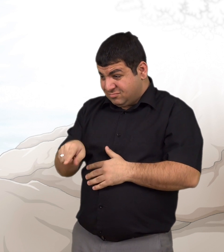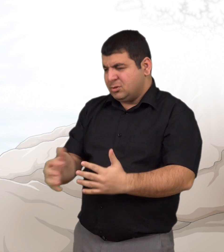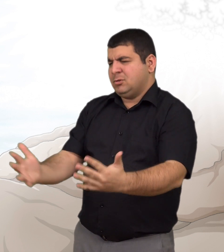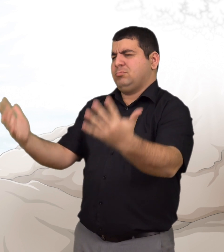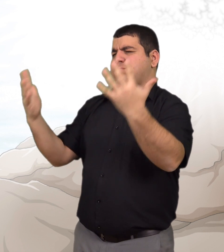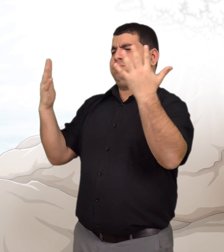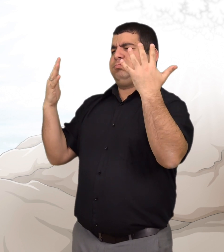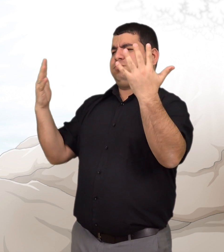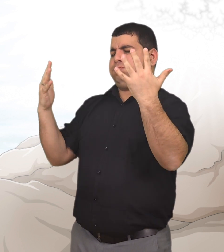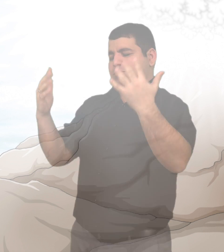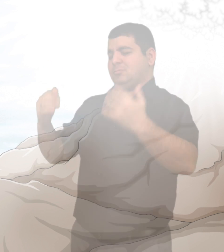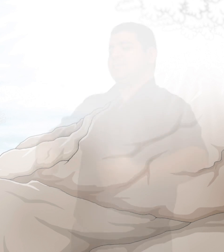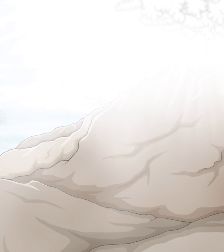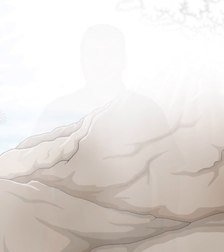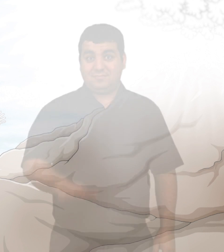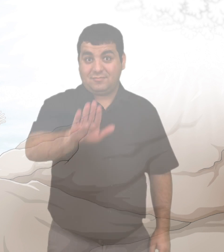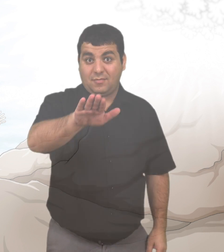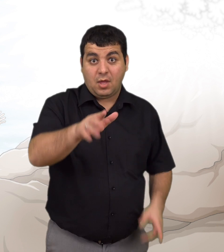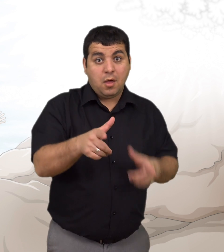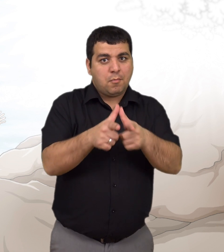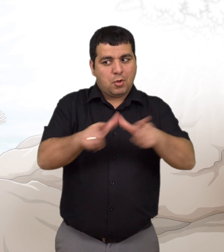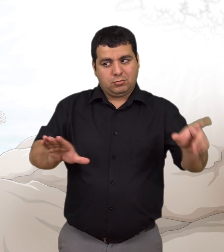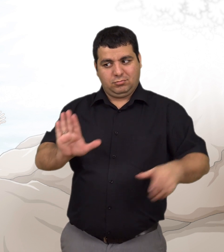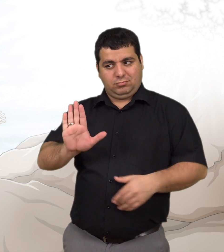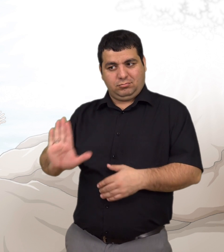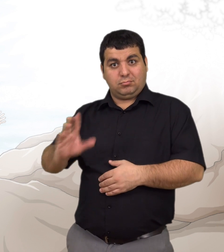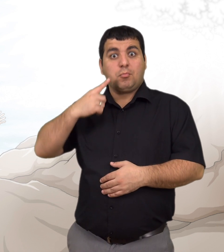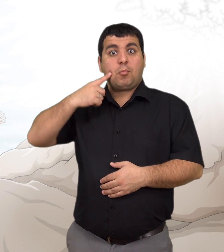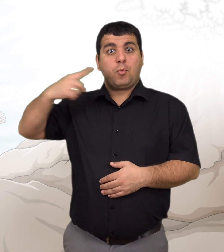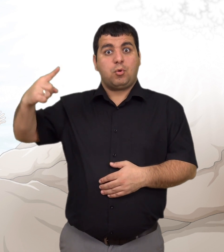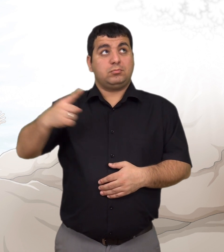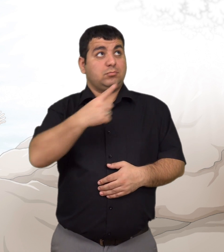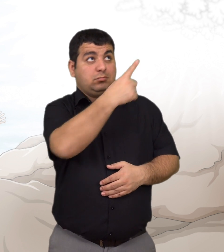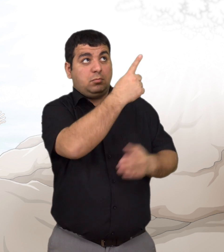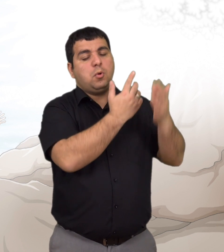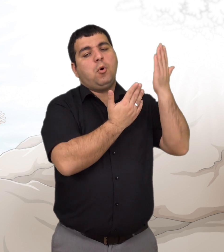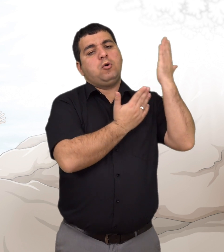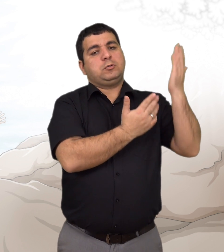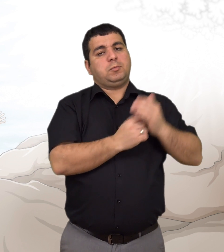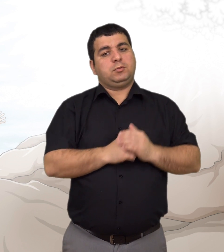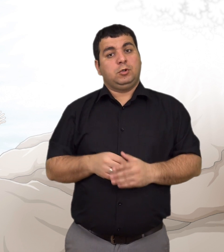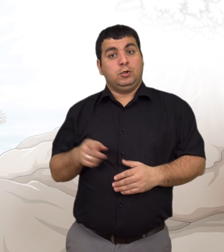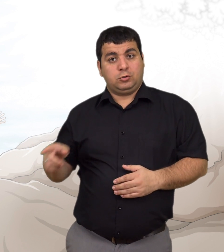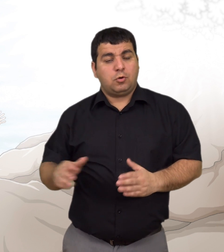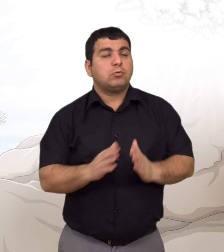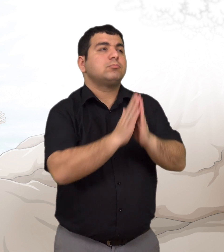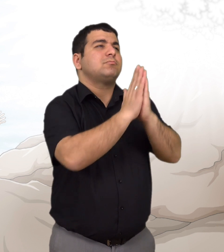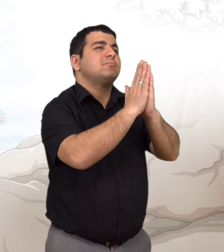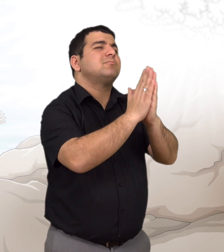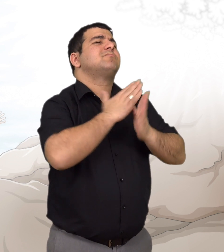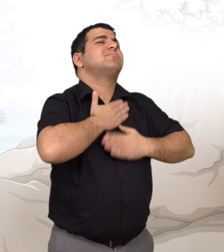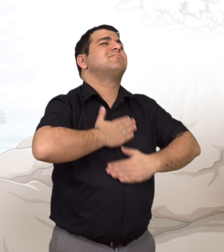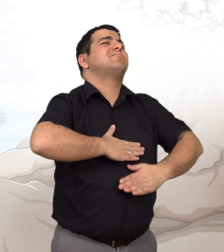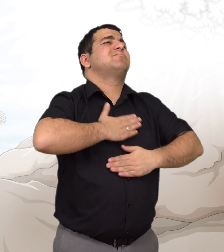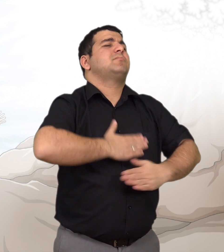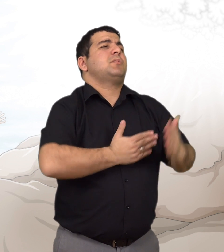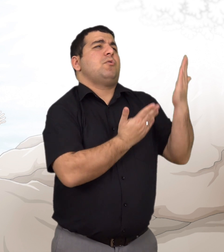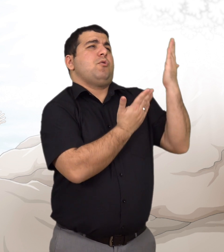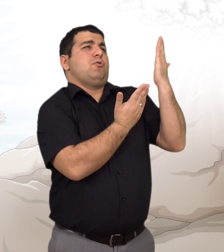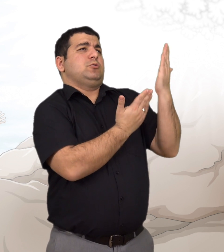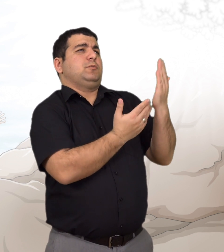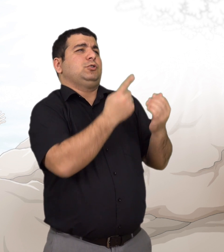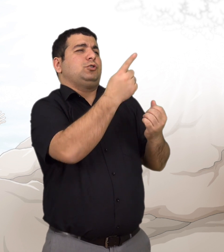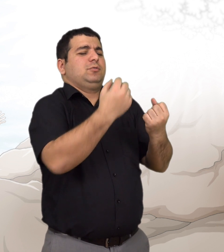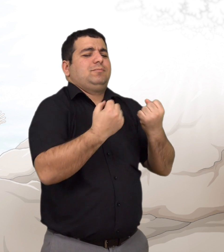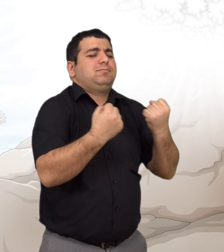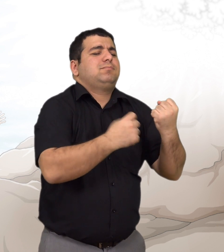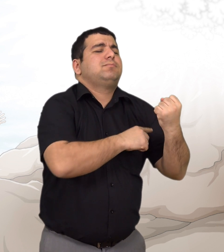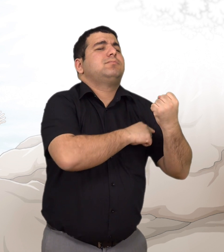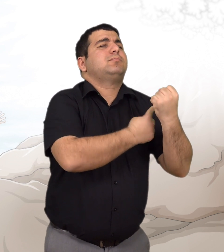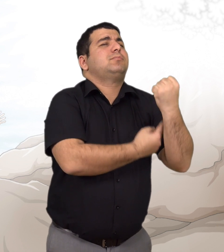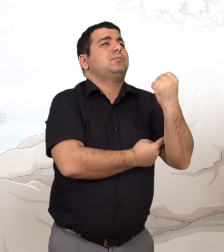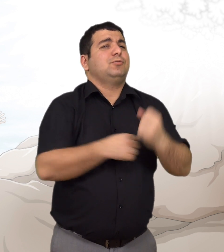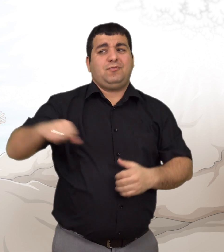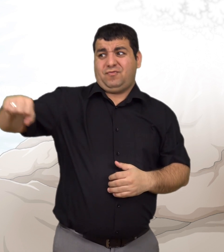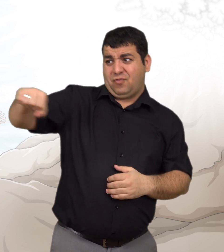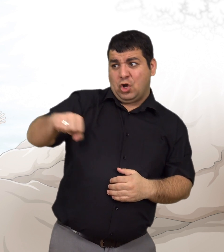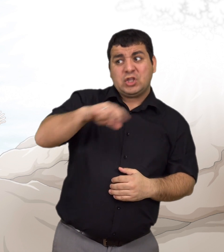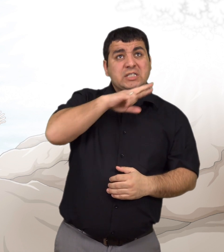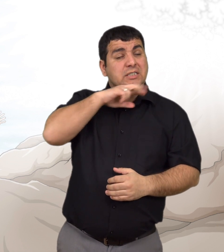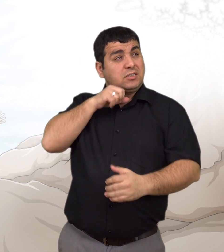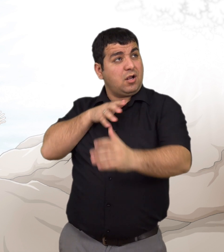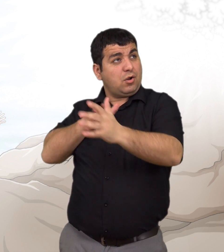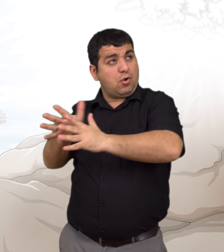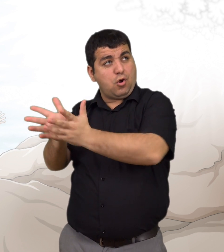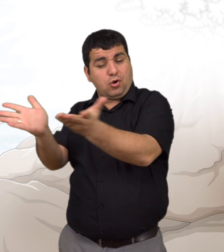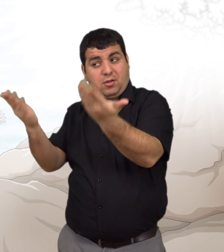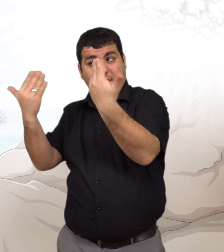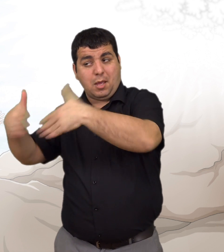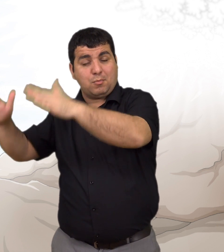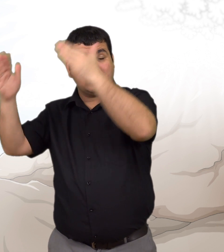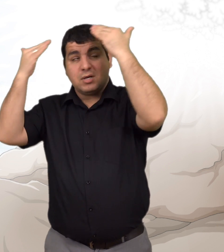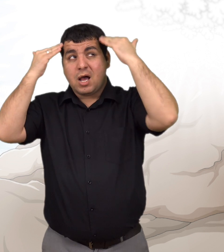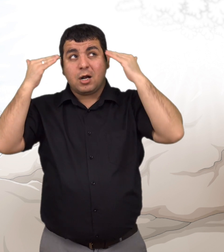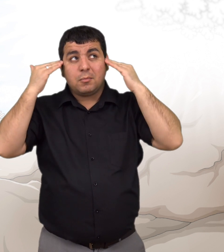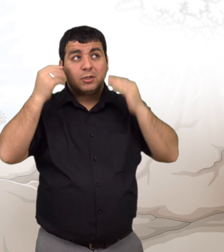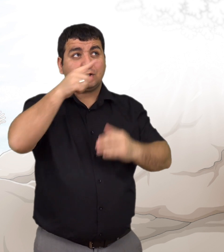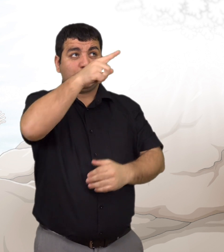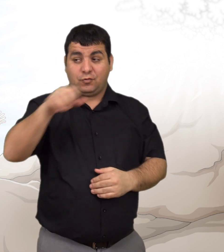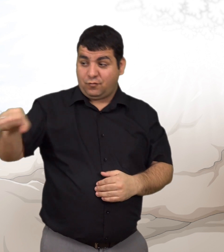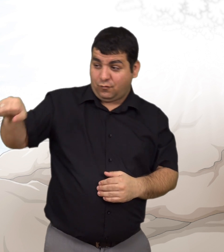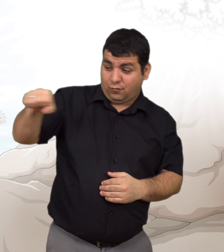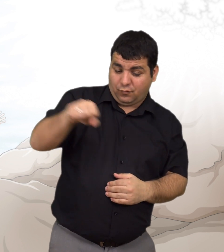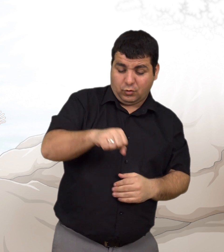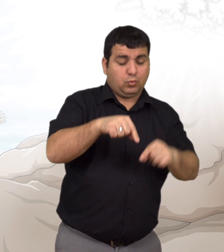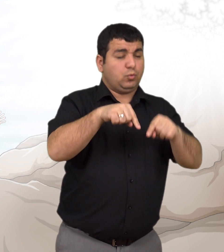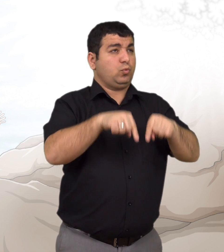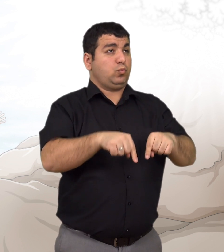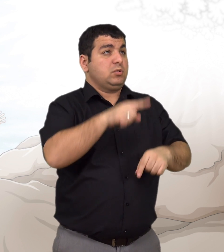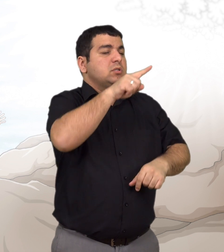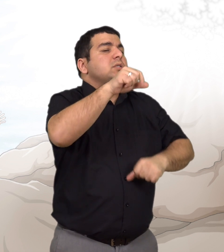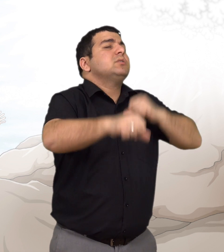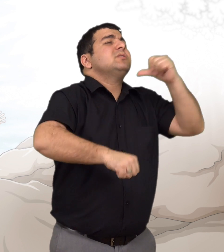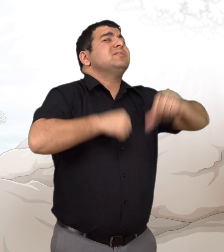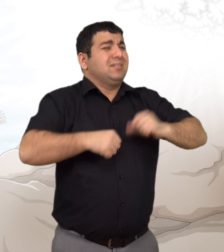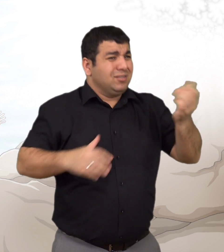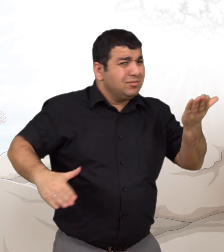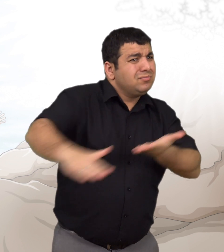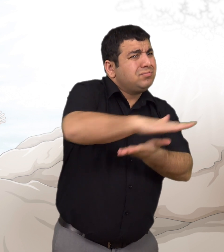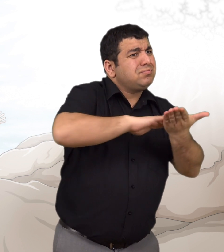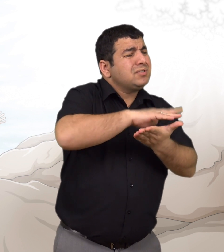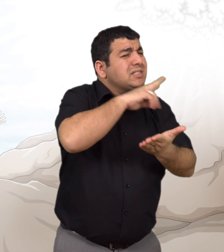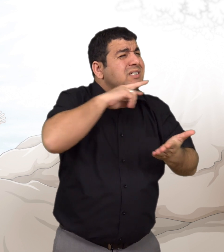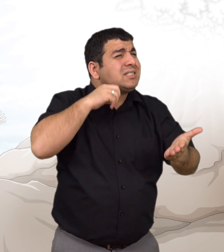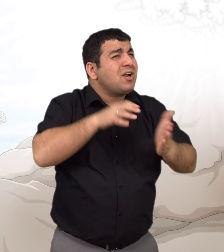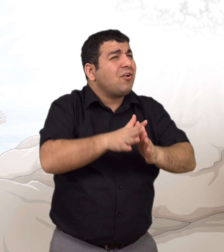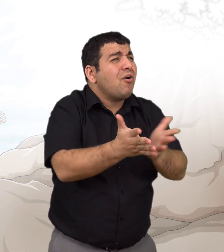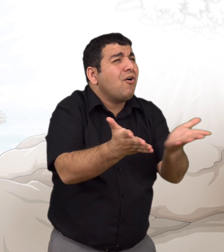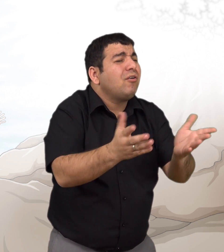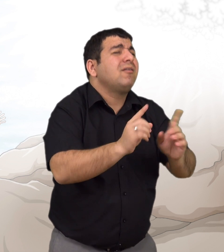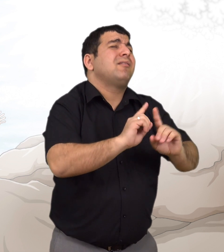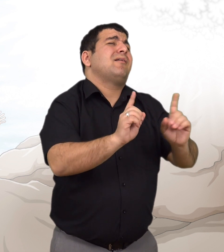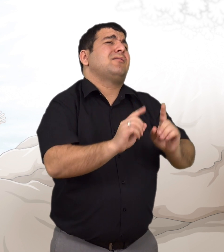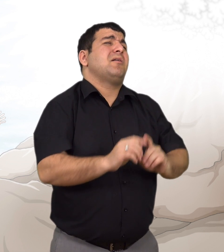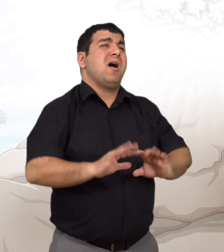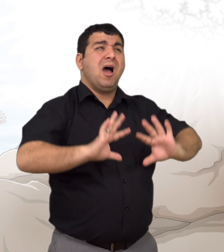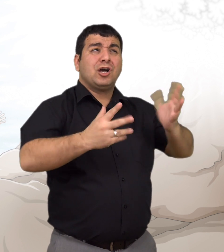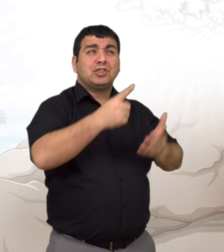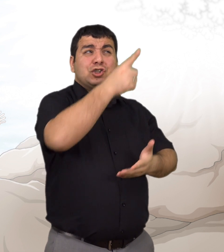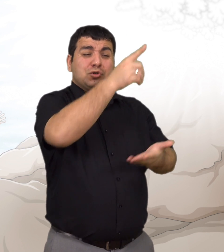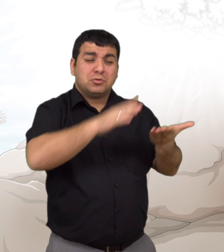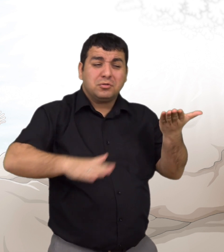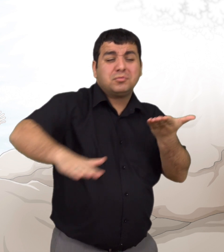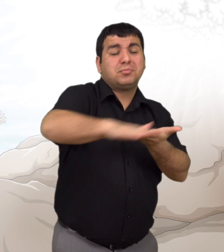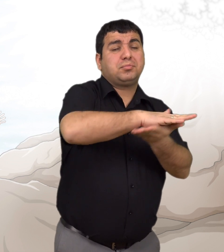But Moses sought the favor of the LORD his God, saying, “O LORD, why does Your anger burn against Your people, whom You brought out of the land of Egypt with great power and a mighty hand?